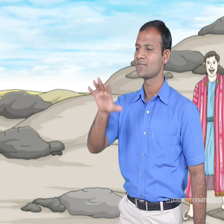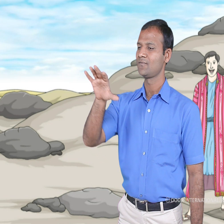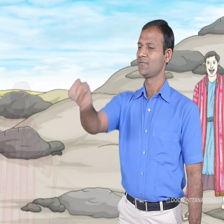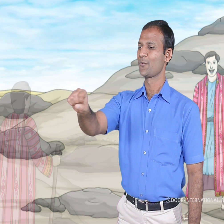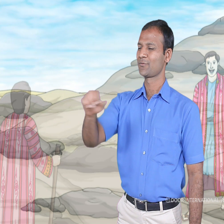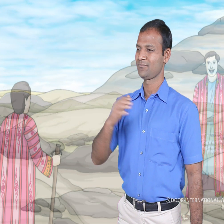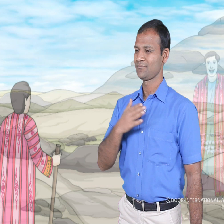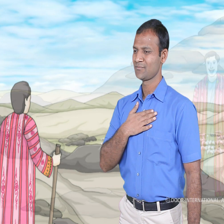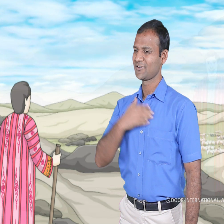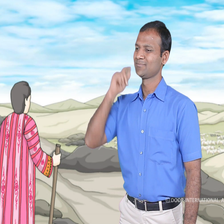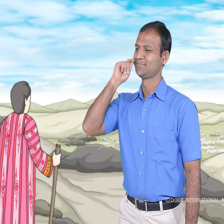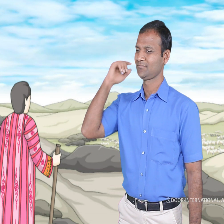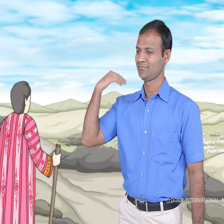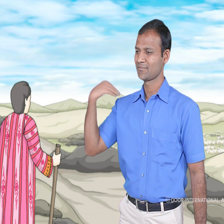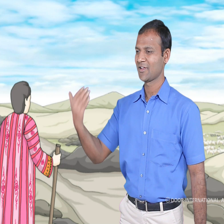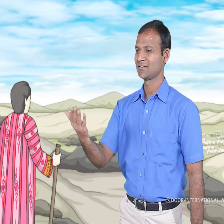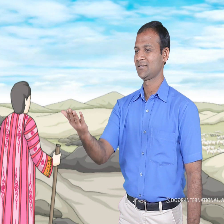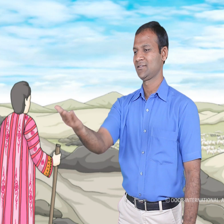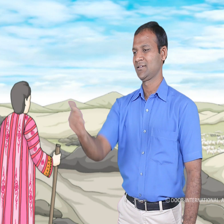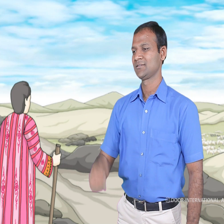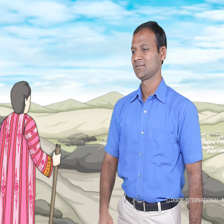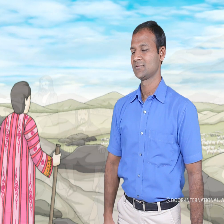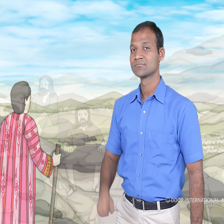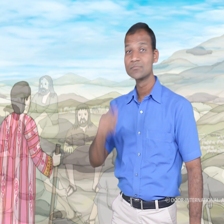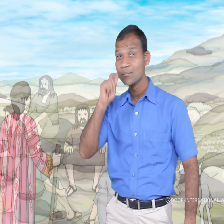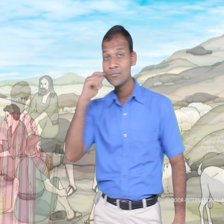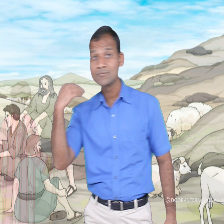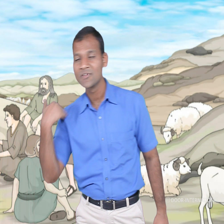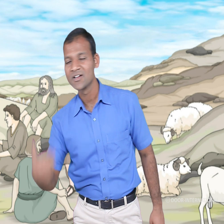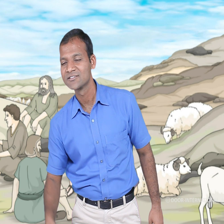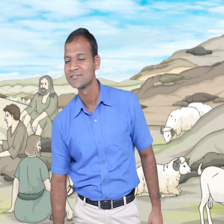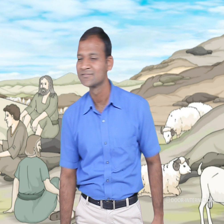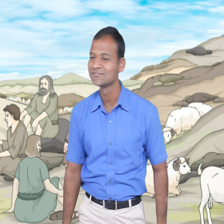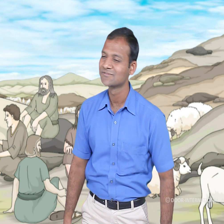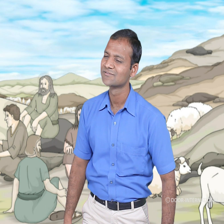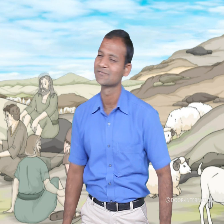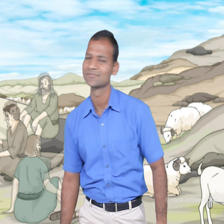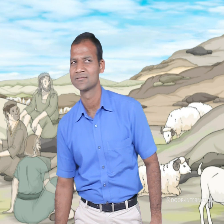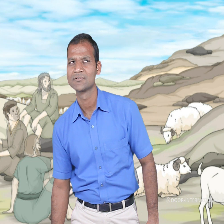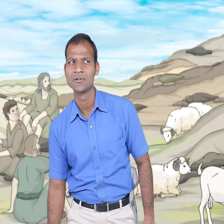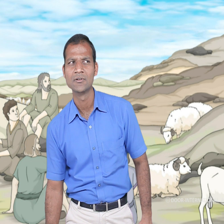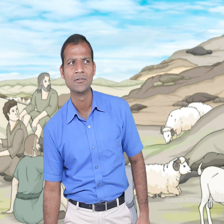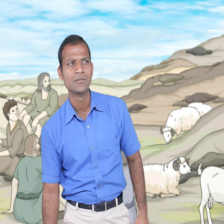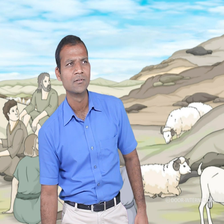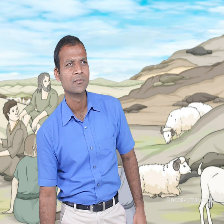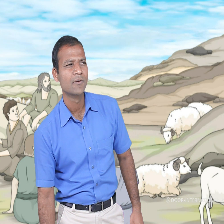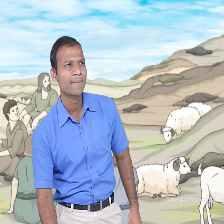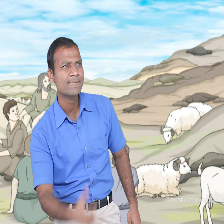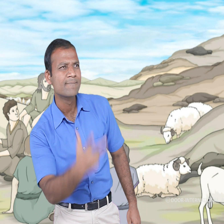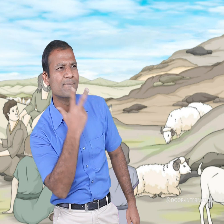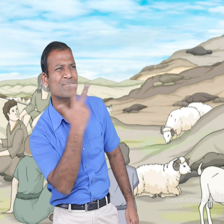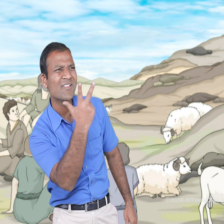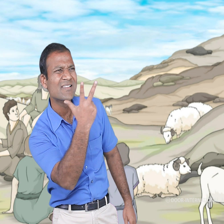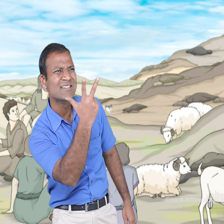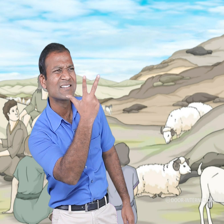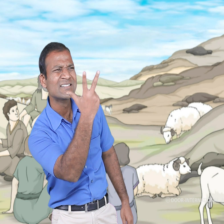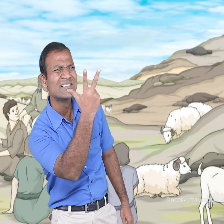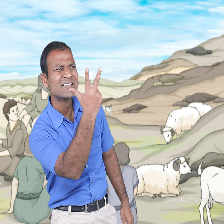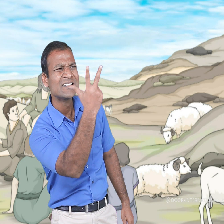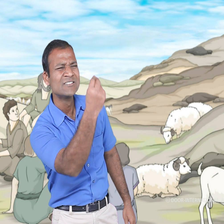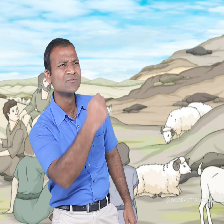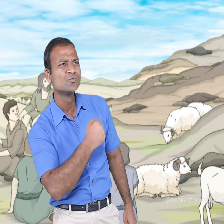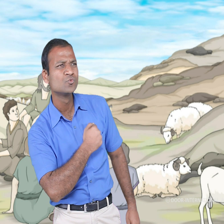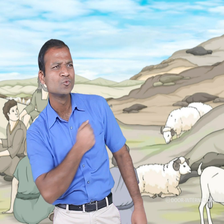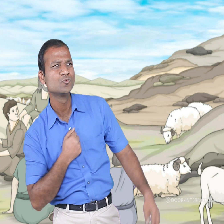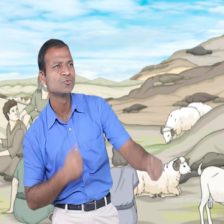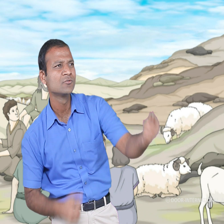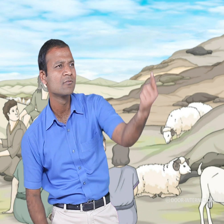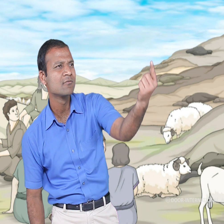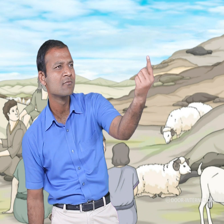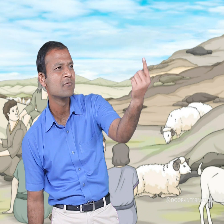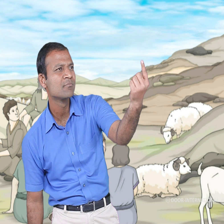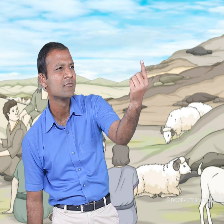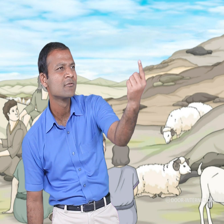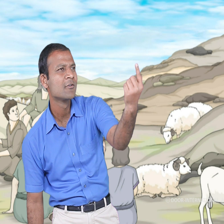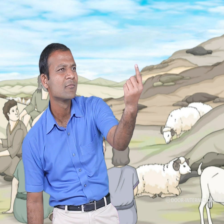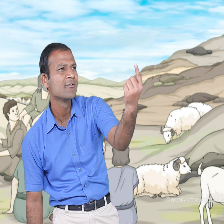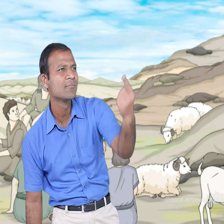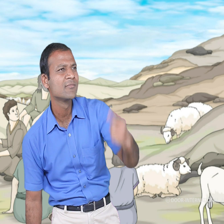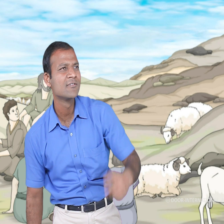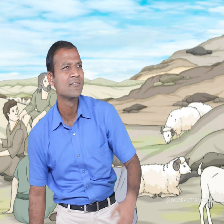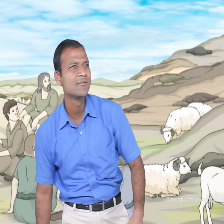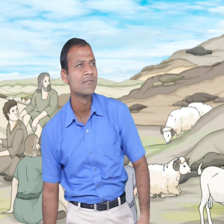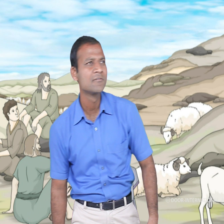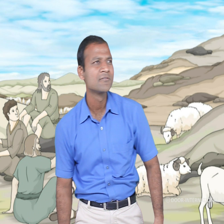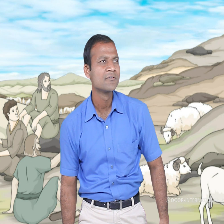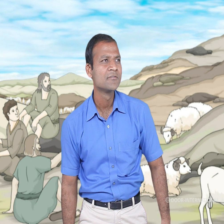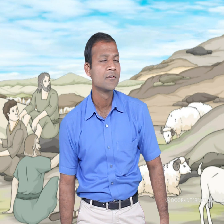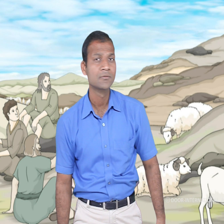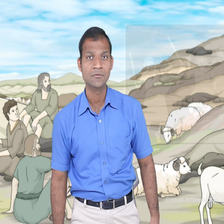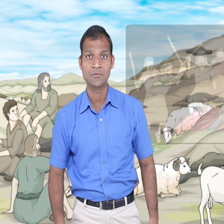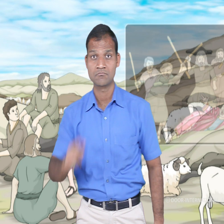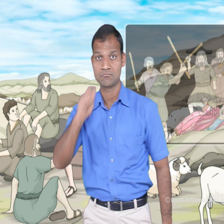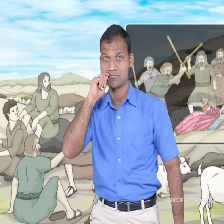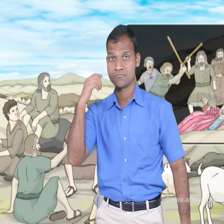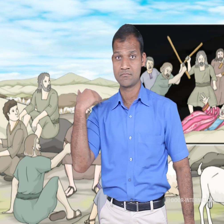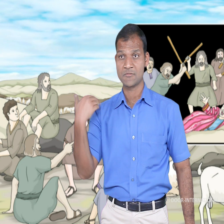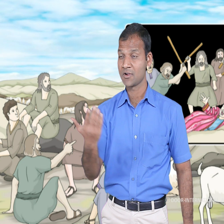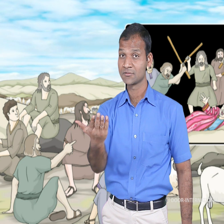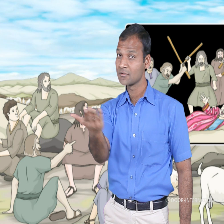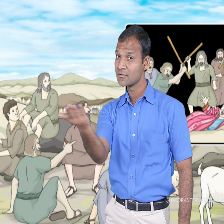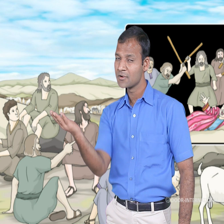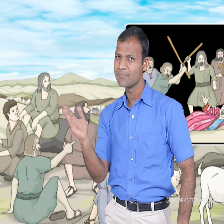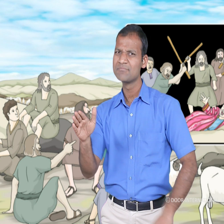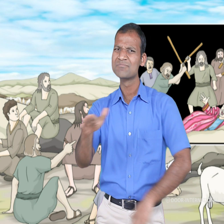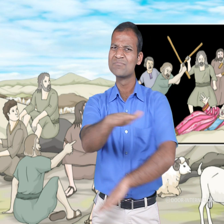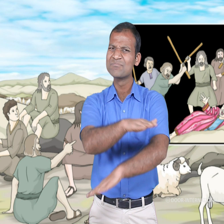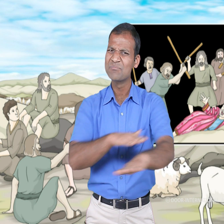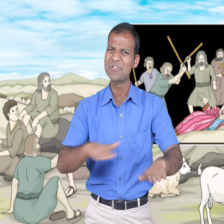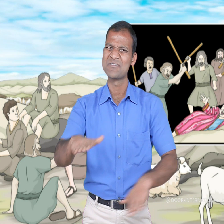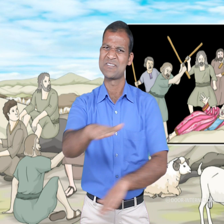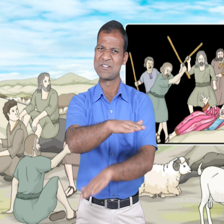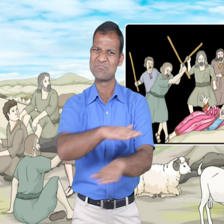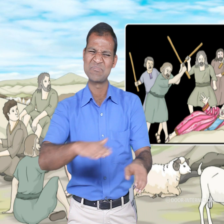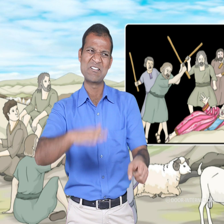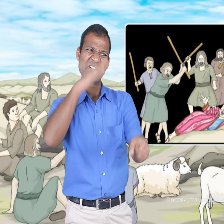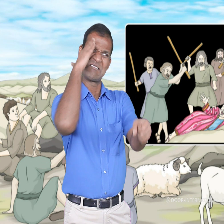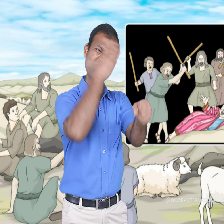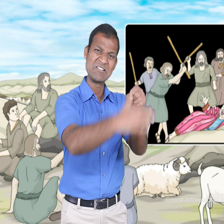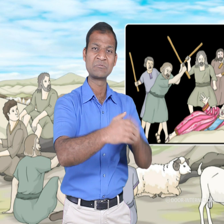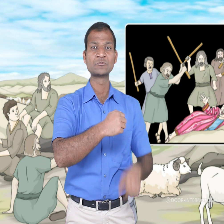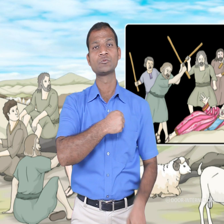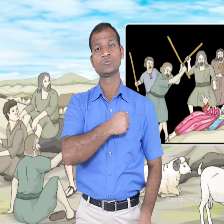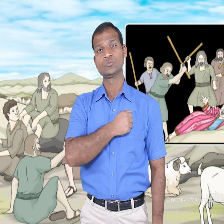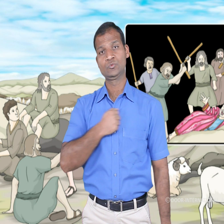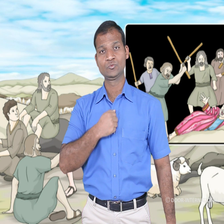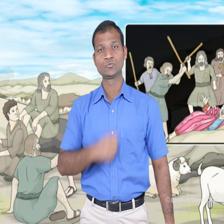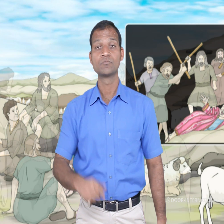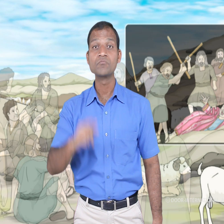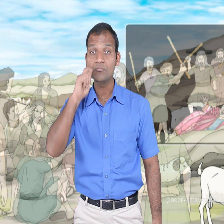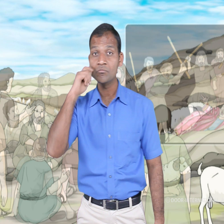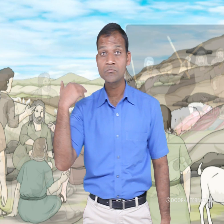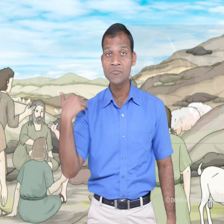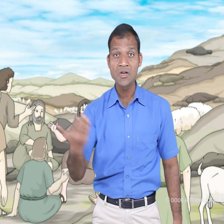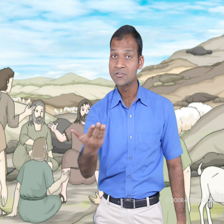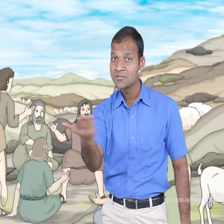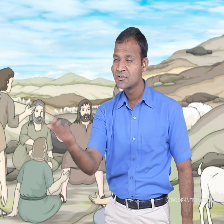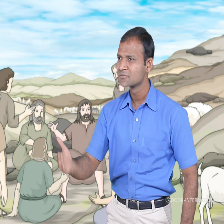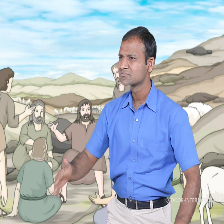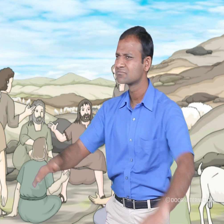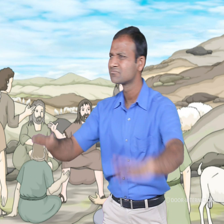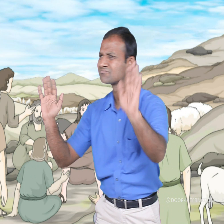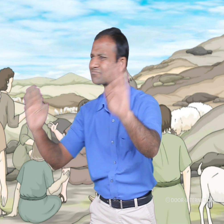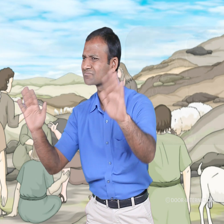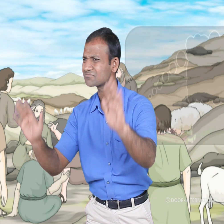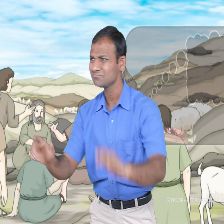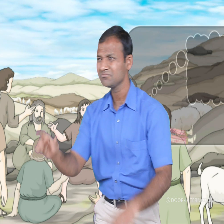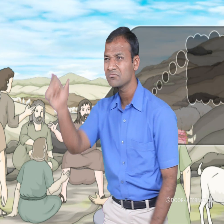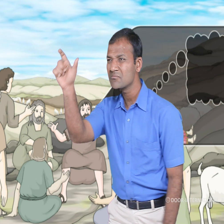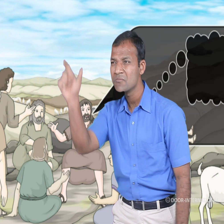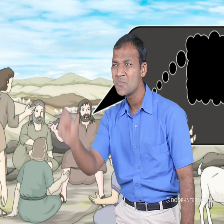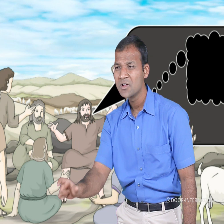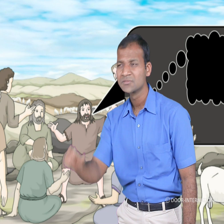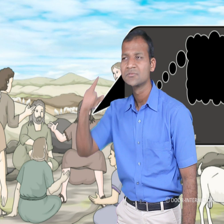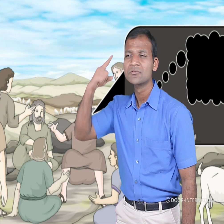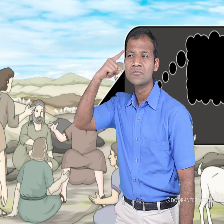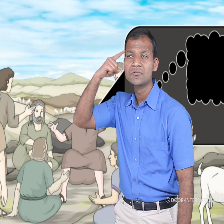Now Joseph’s brothers saw him in the distance, and before he arrived, they plotted to kill him.